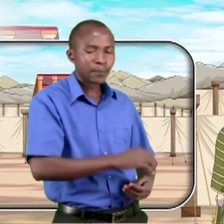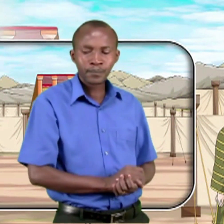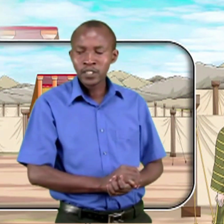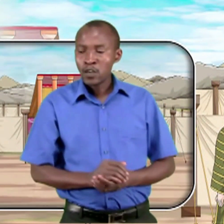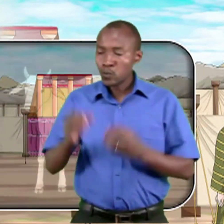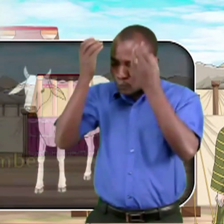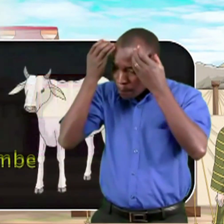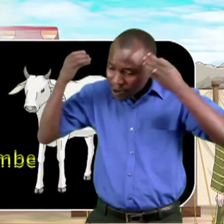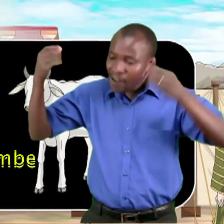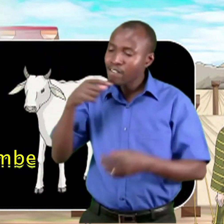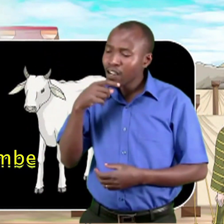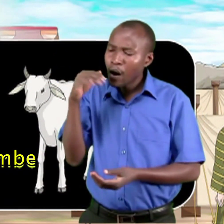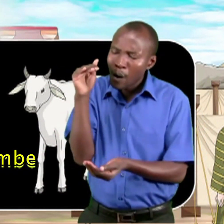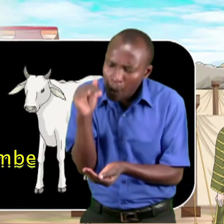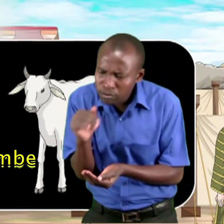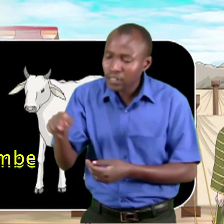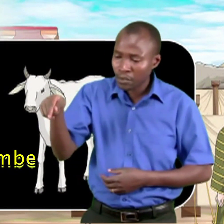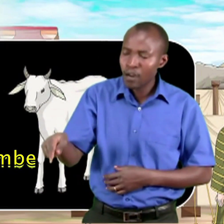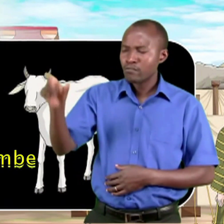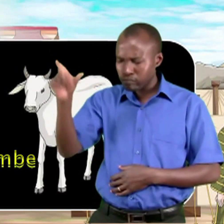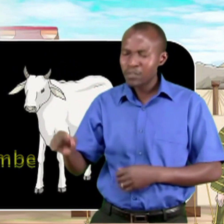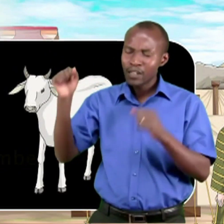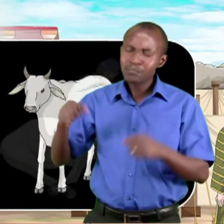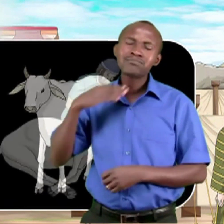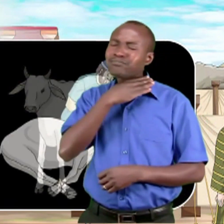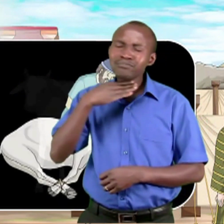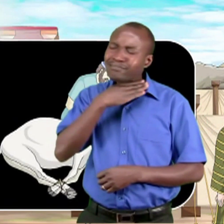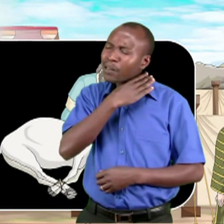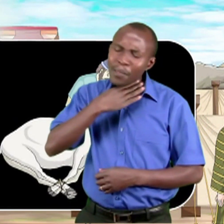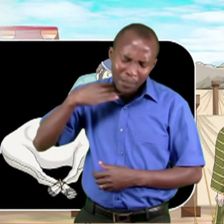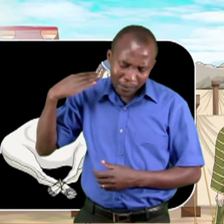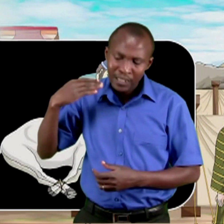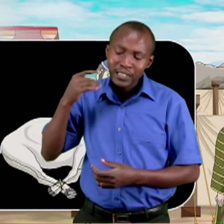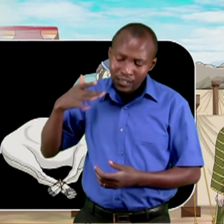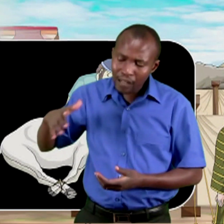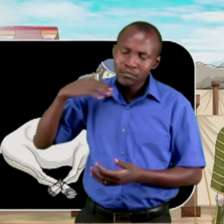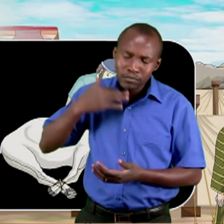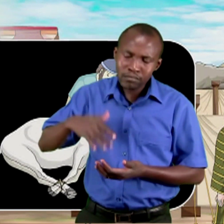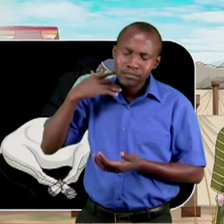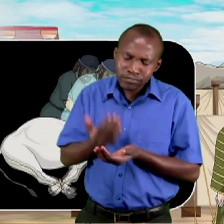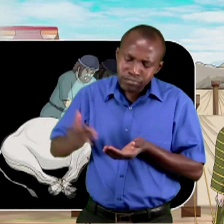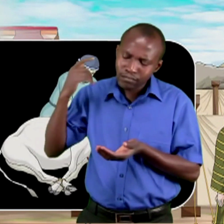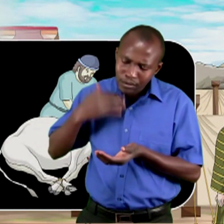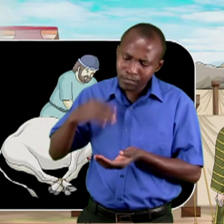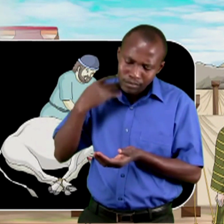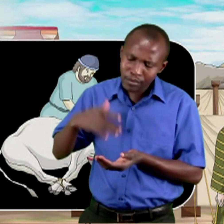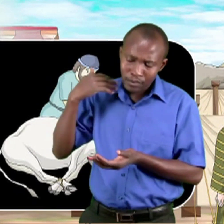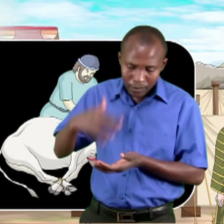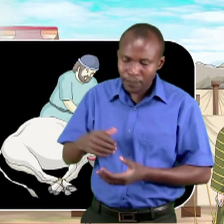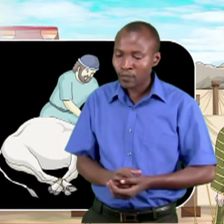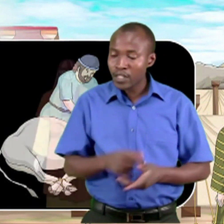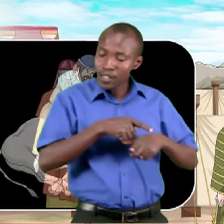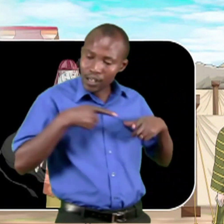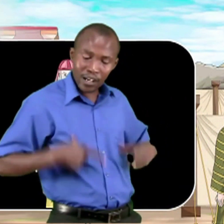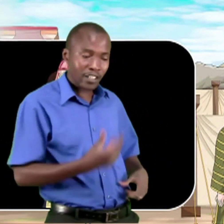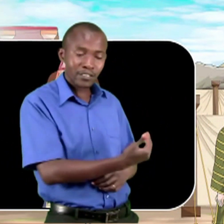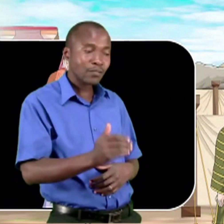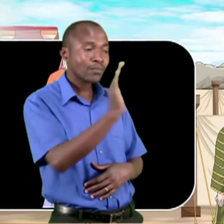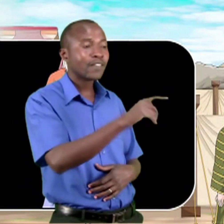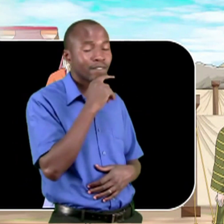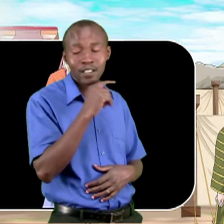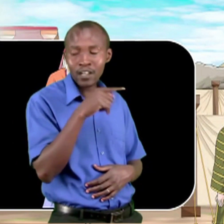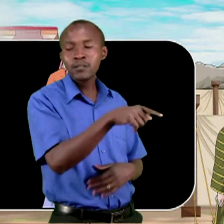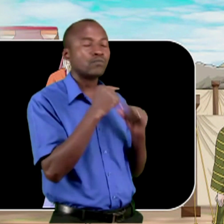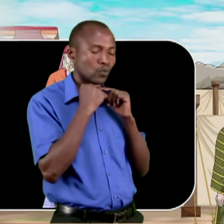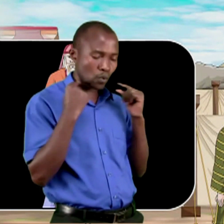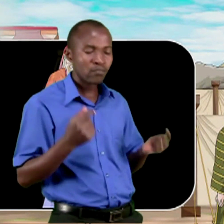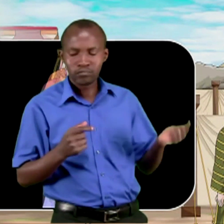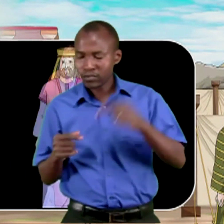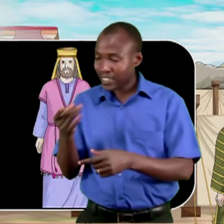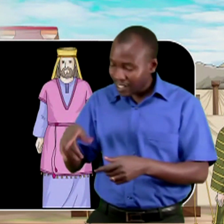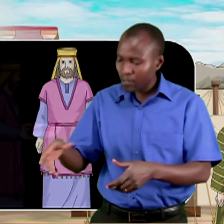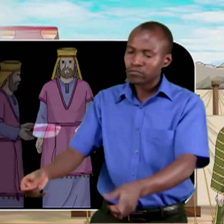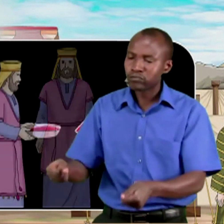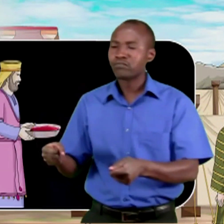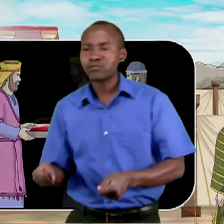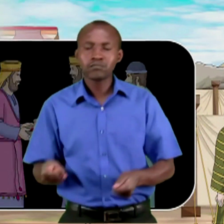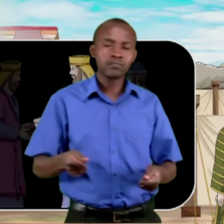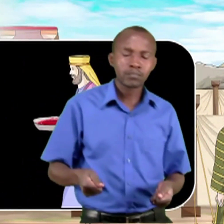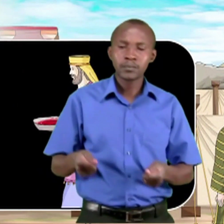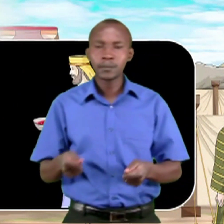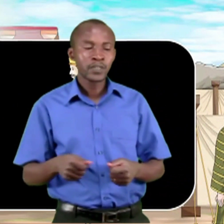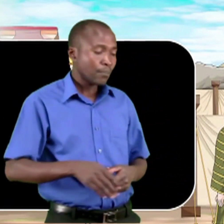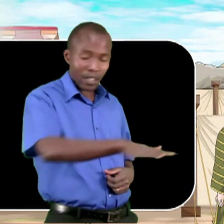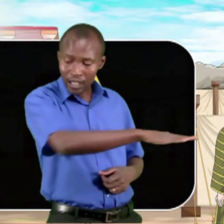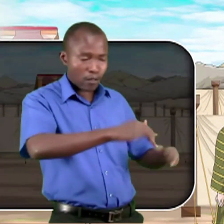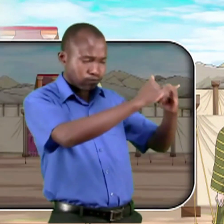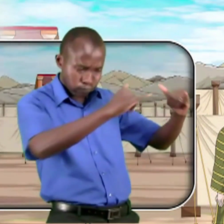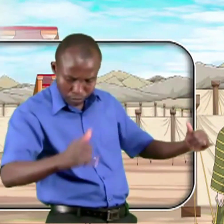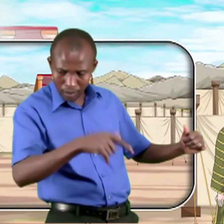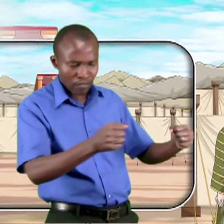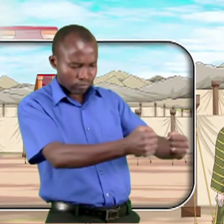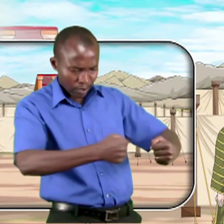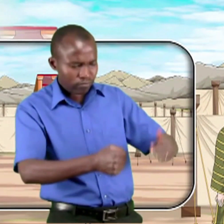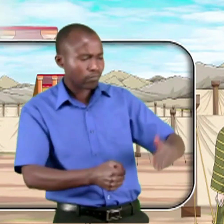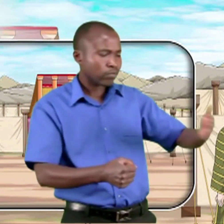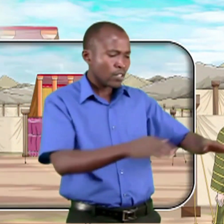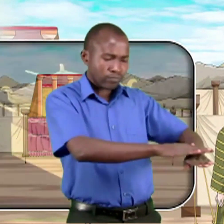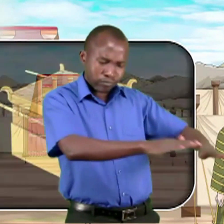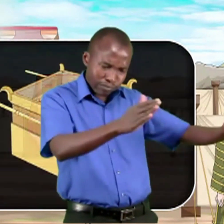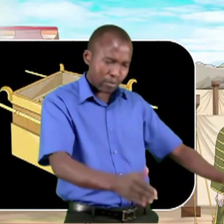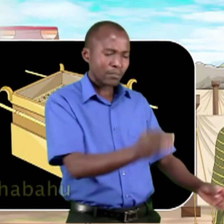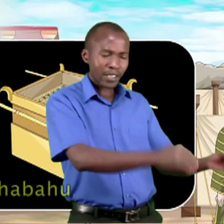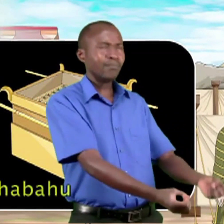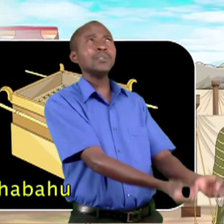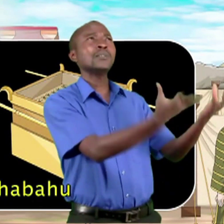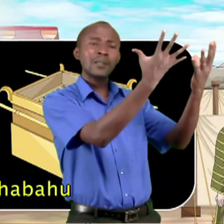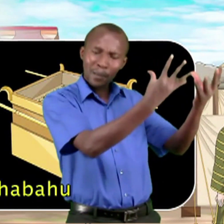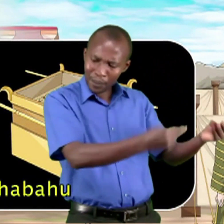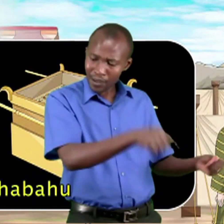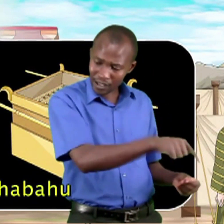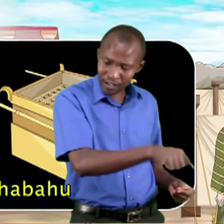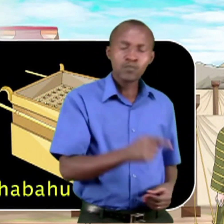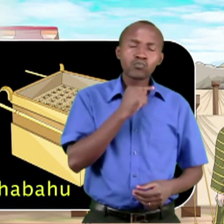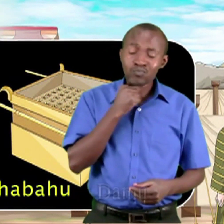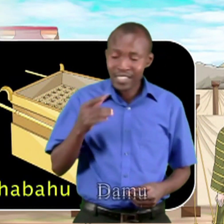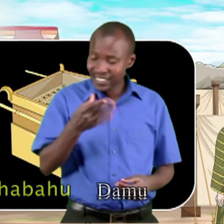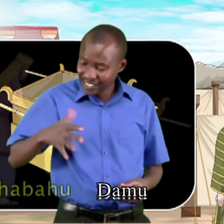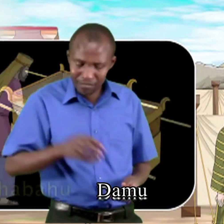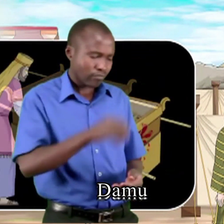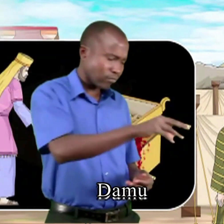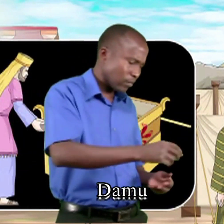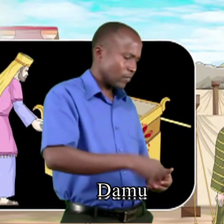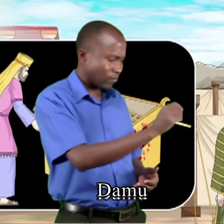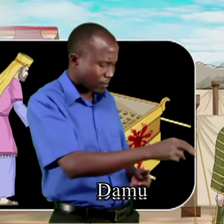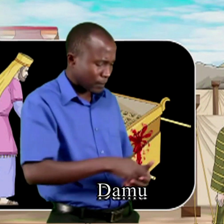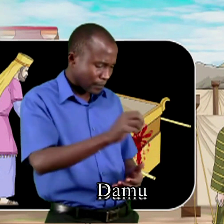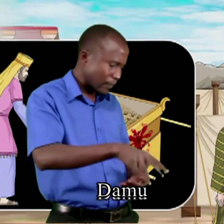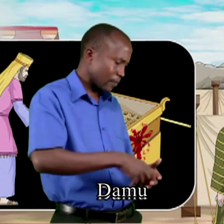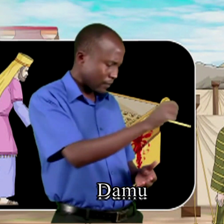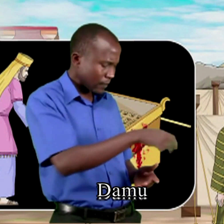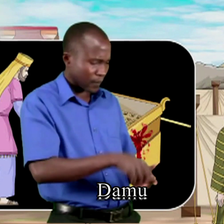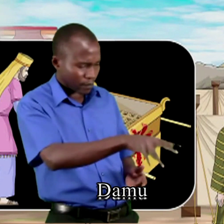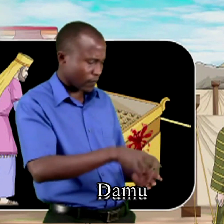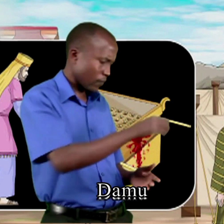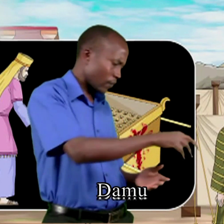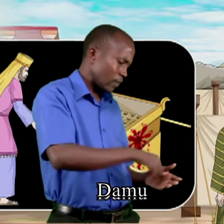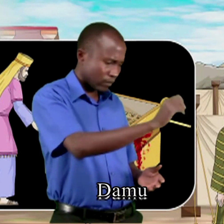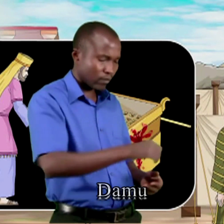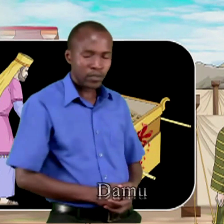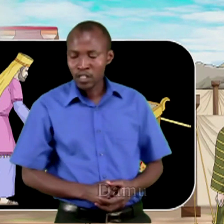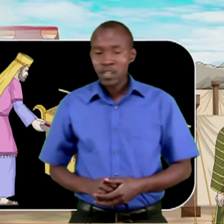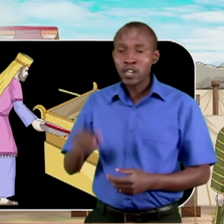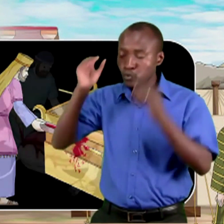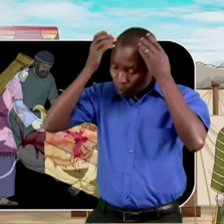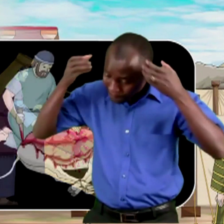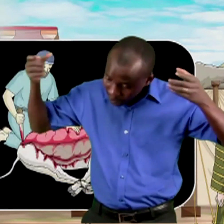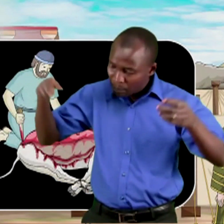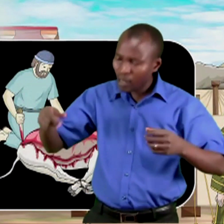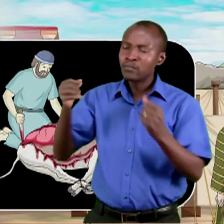And he shall slaughter the young bull before the LORD, and Aaron’s sons the priests are to present the blood and sprinkle it on all sides of the altar at the entrance to the Tent of Meeting.